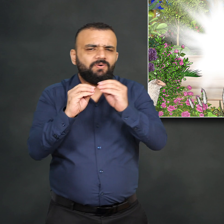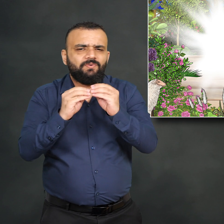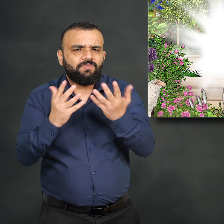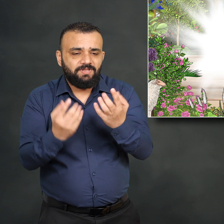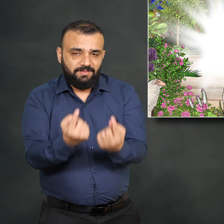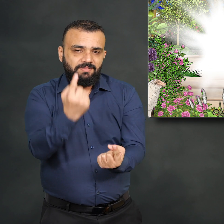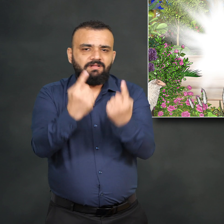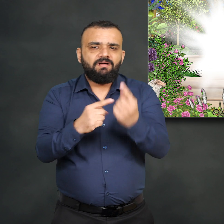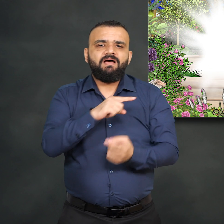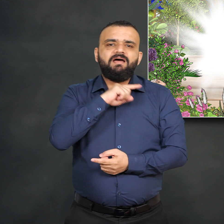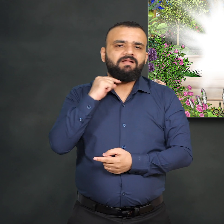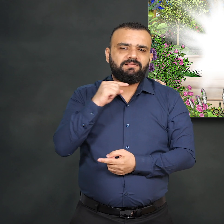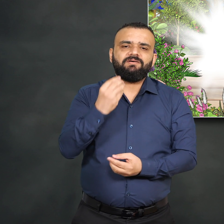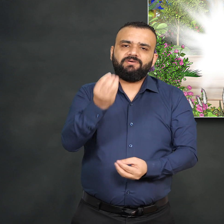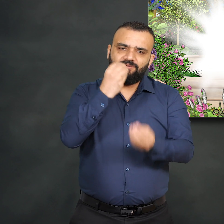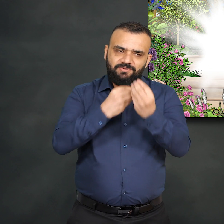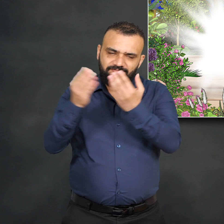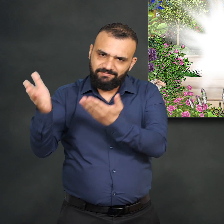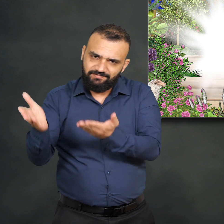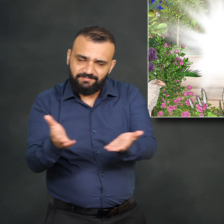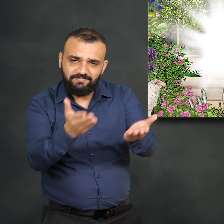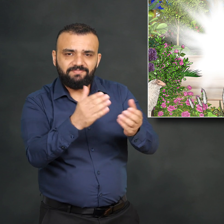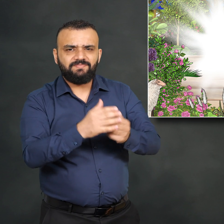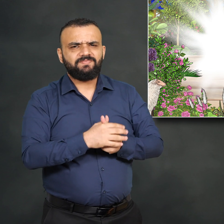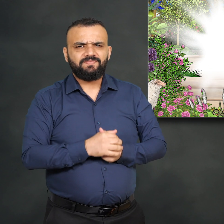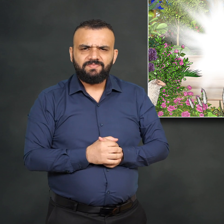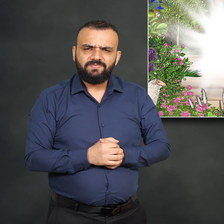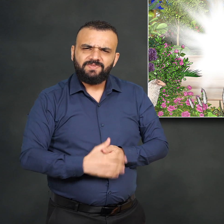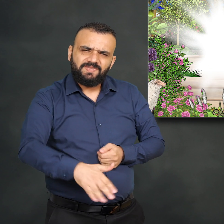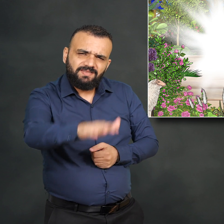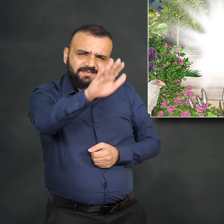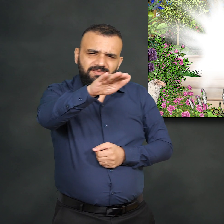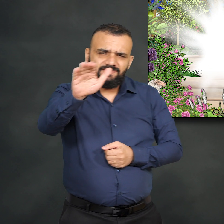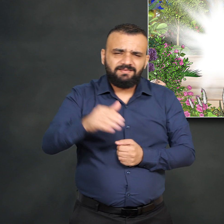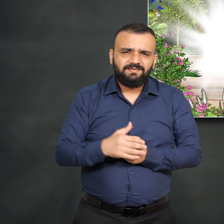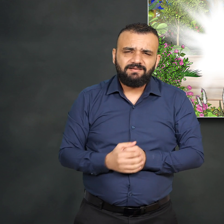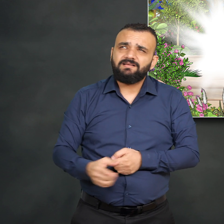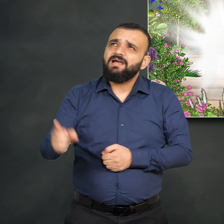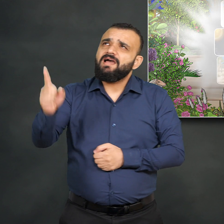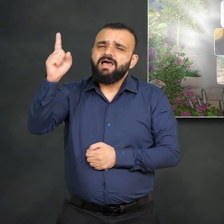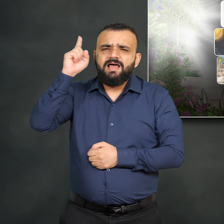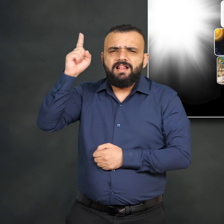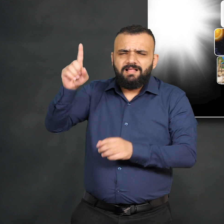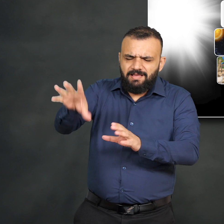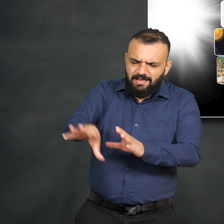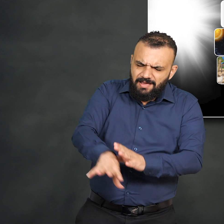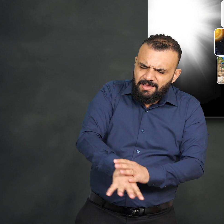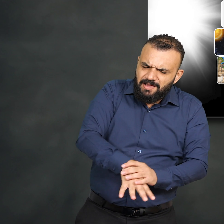And it was so.